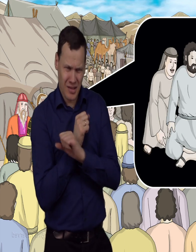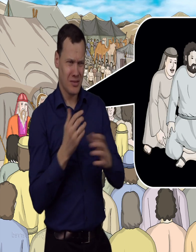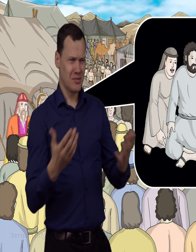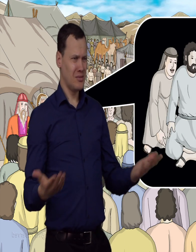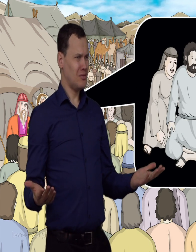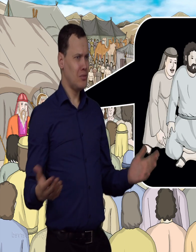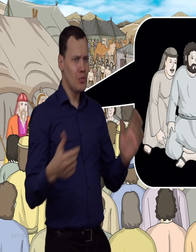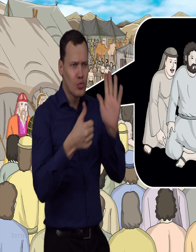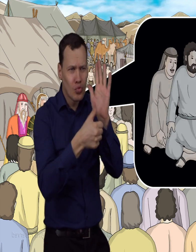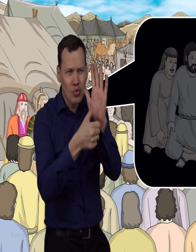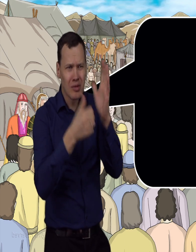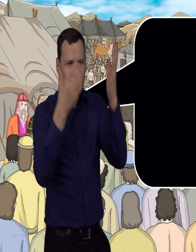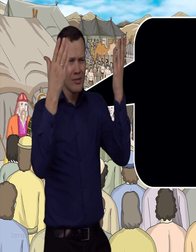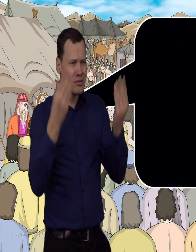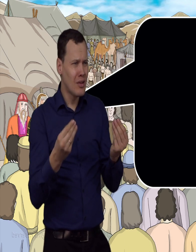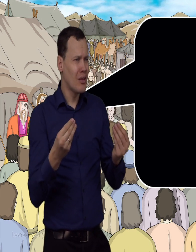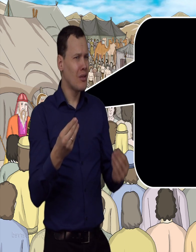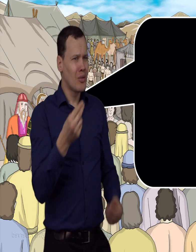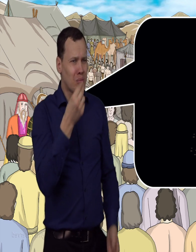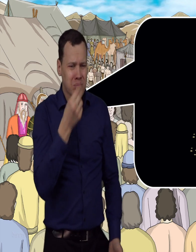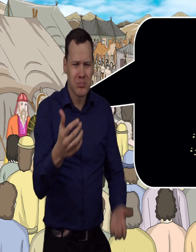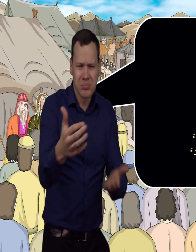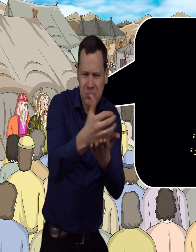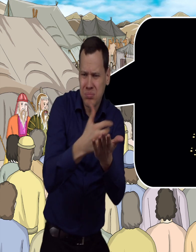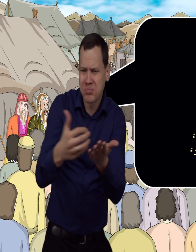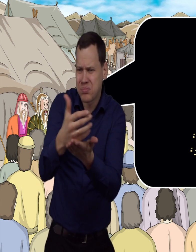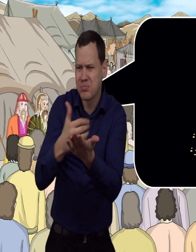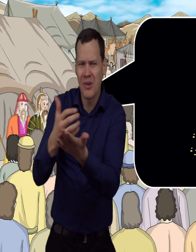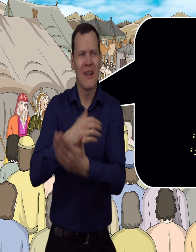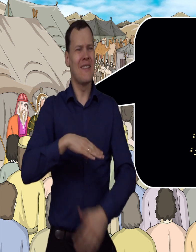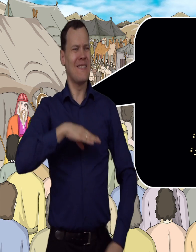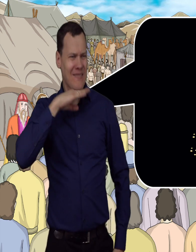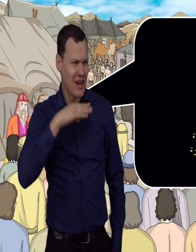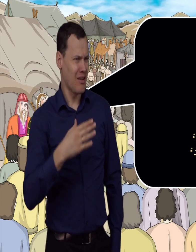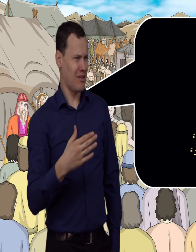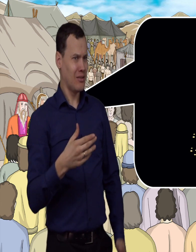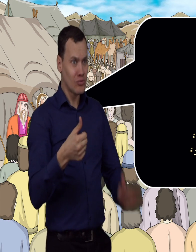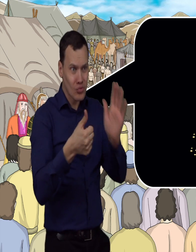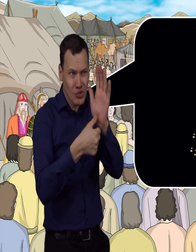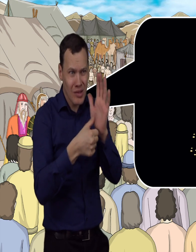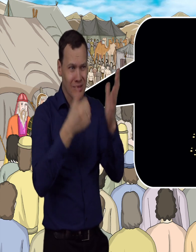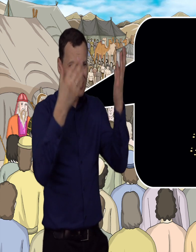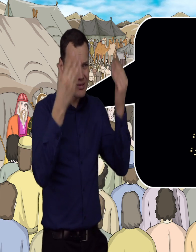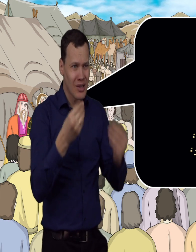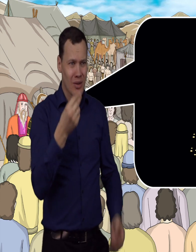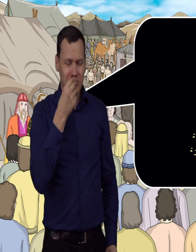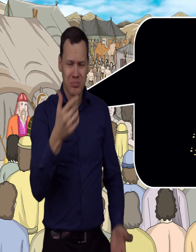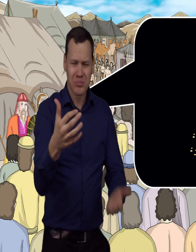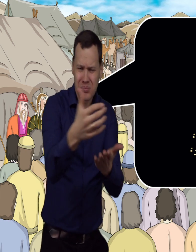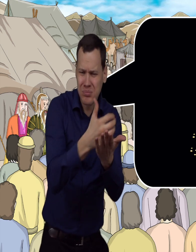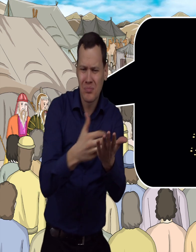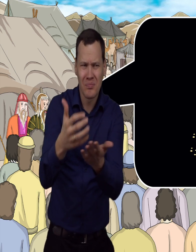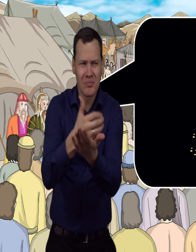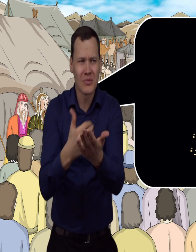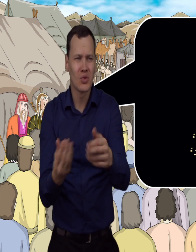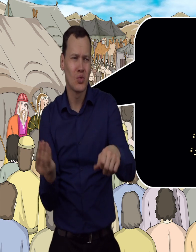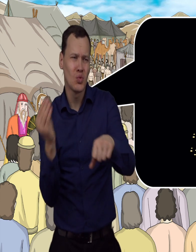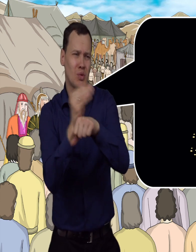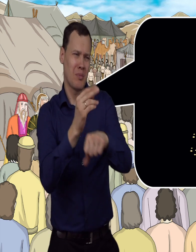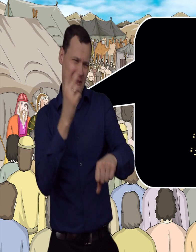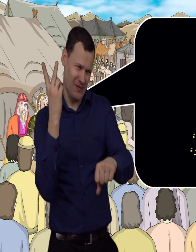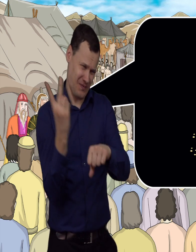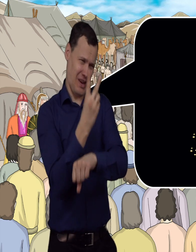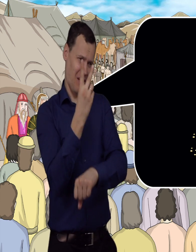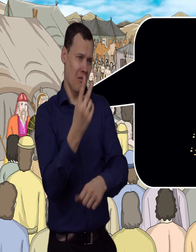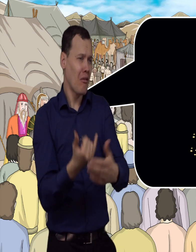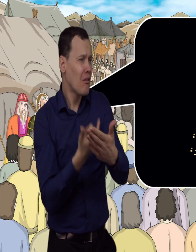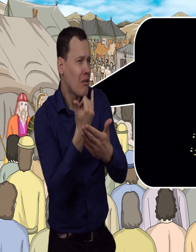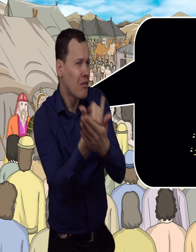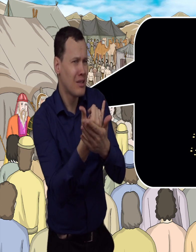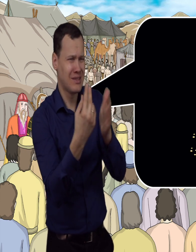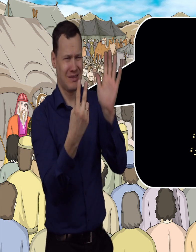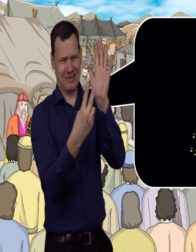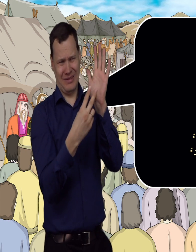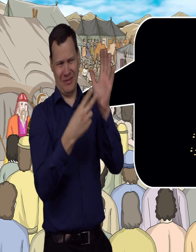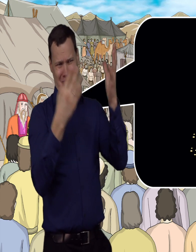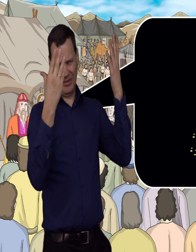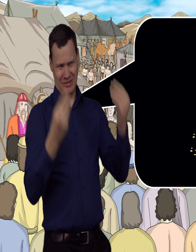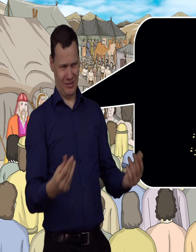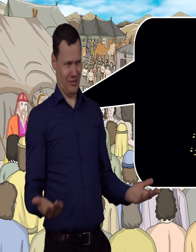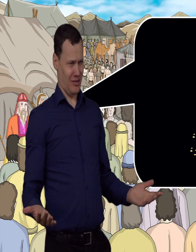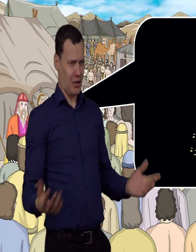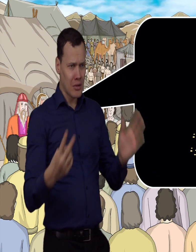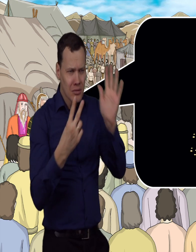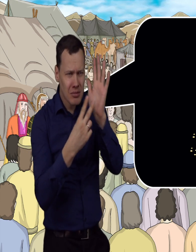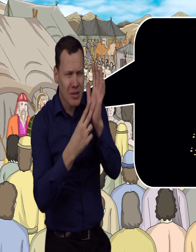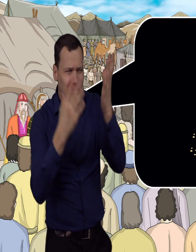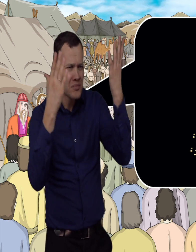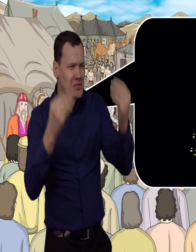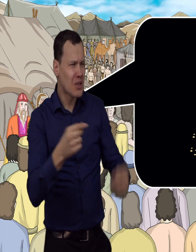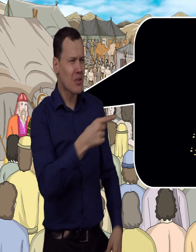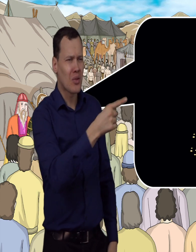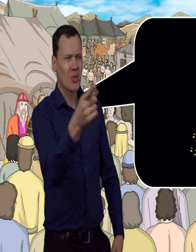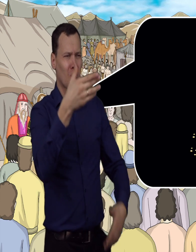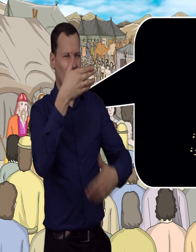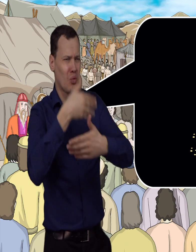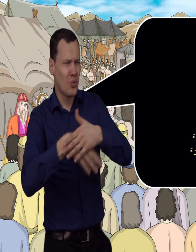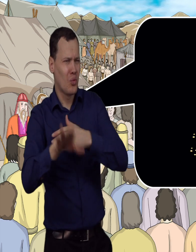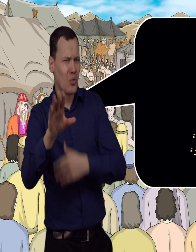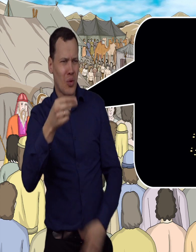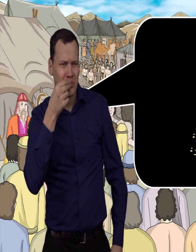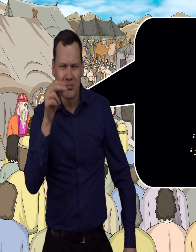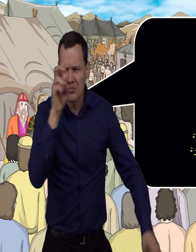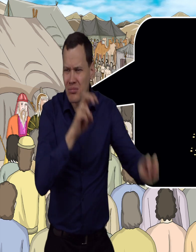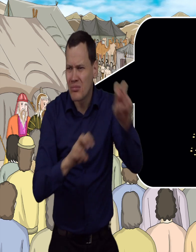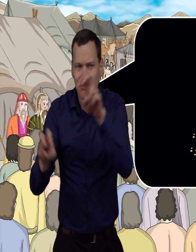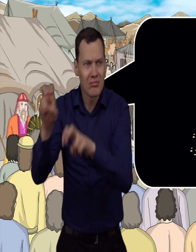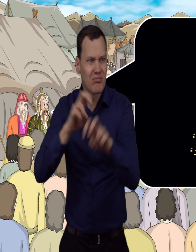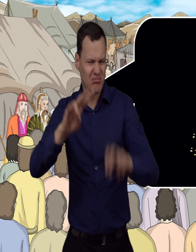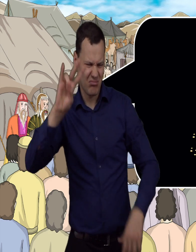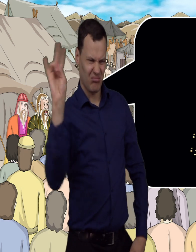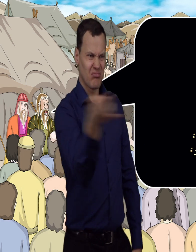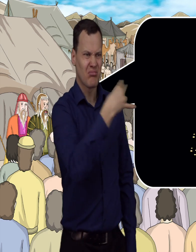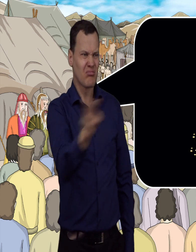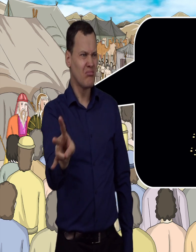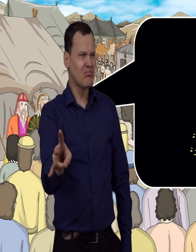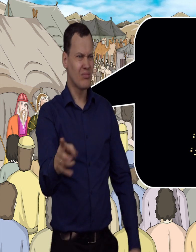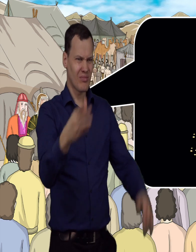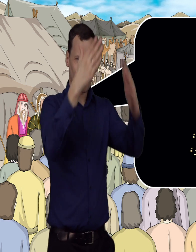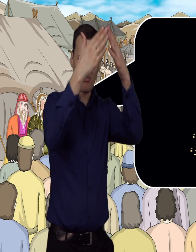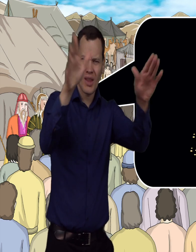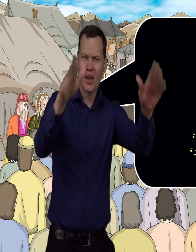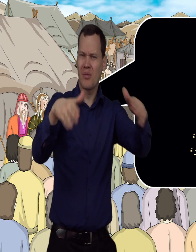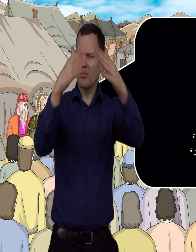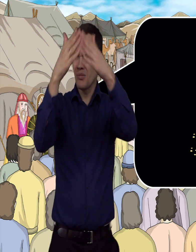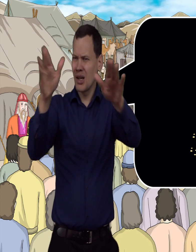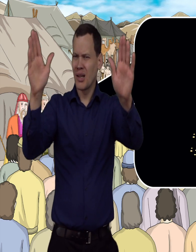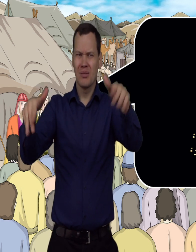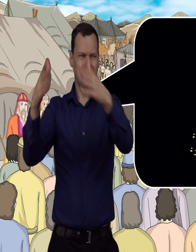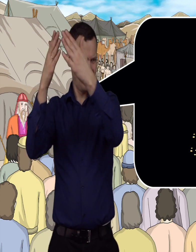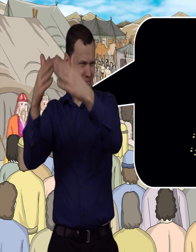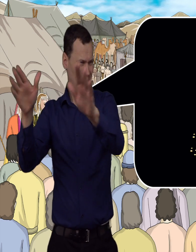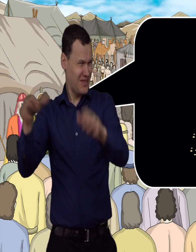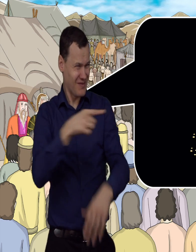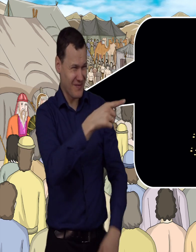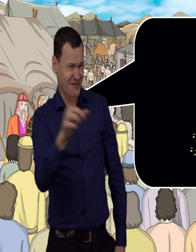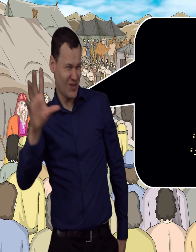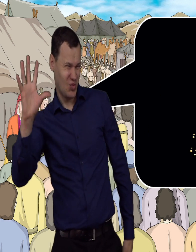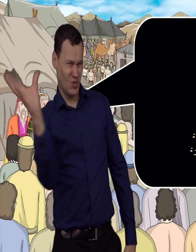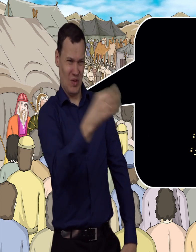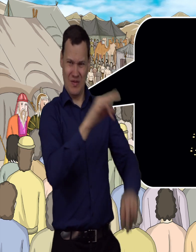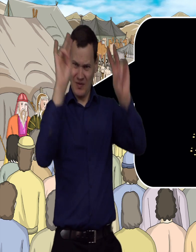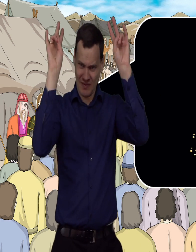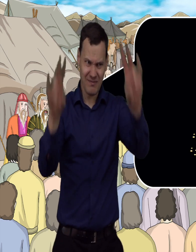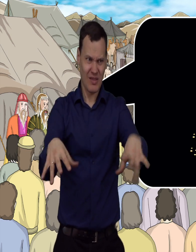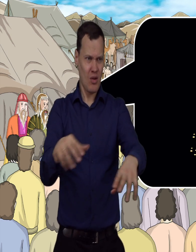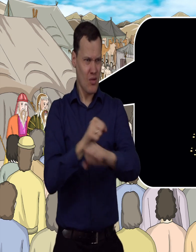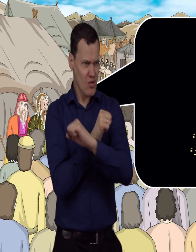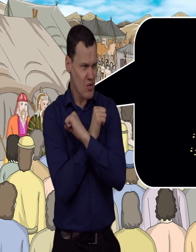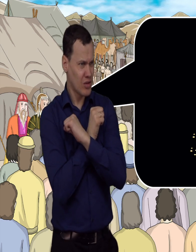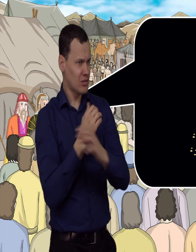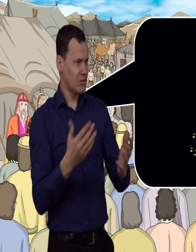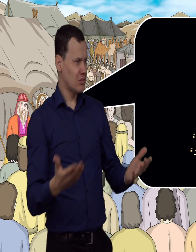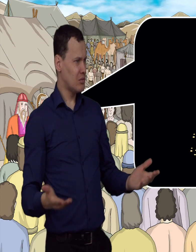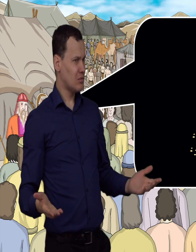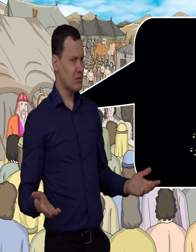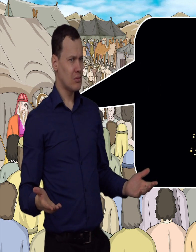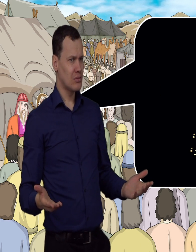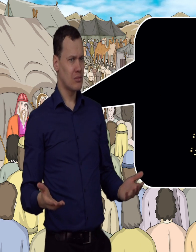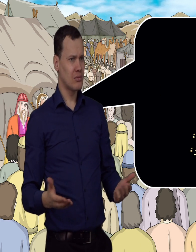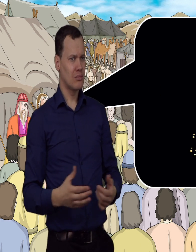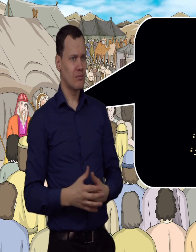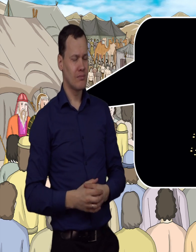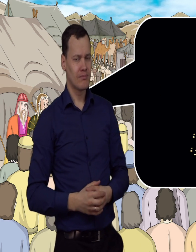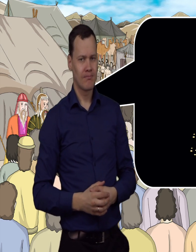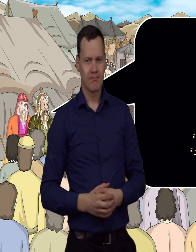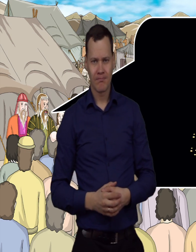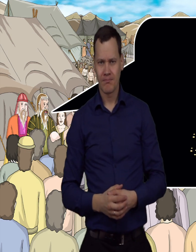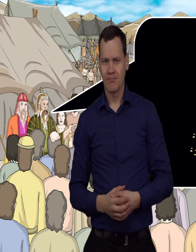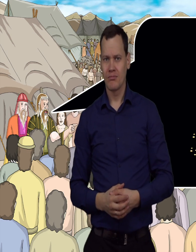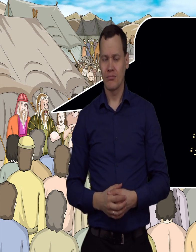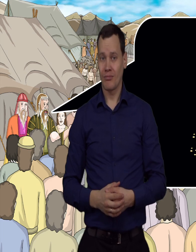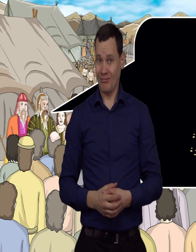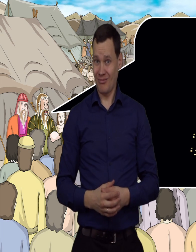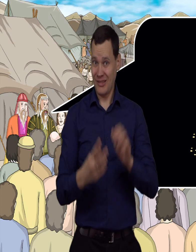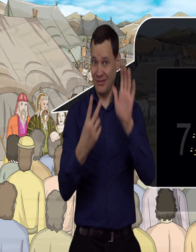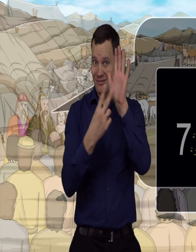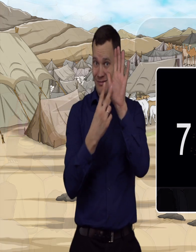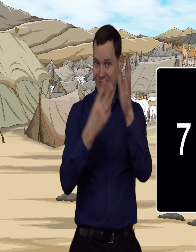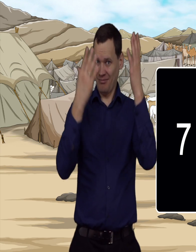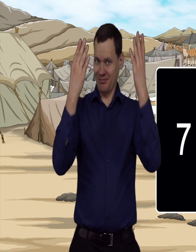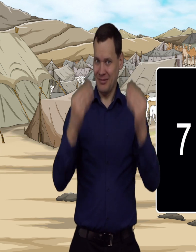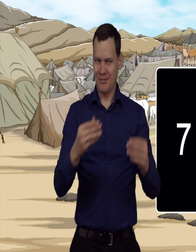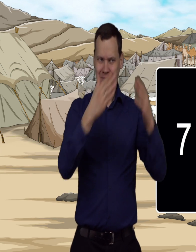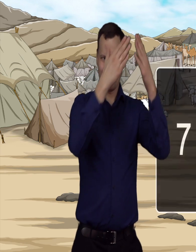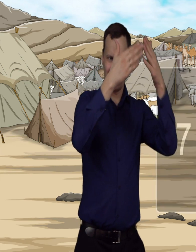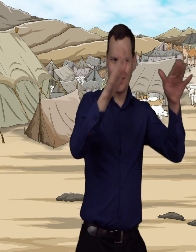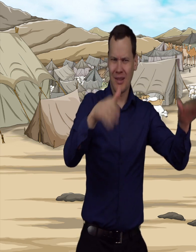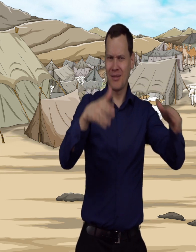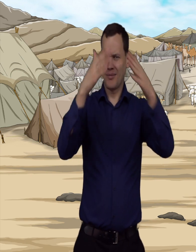that is why on the sixth day He will give you bread for two days. On the seventh day, everyone must stay where he is;